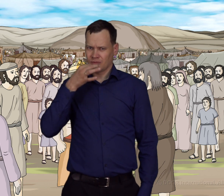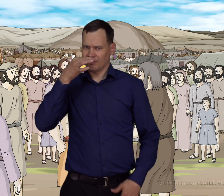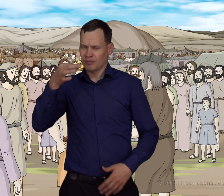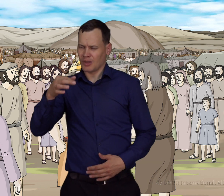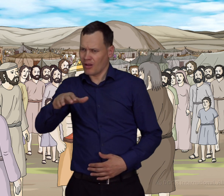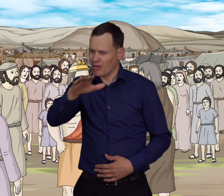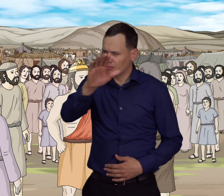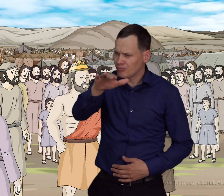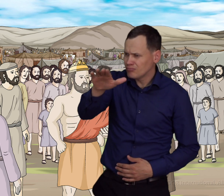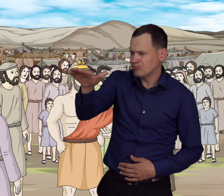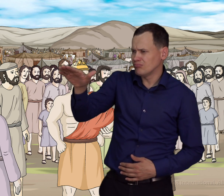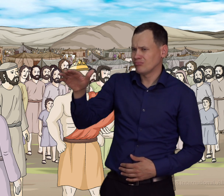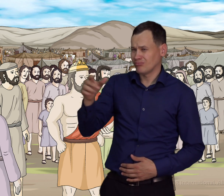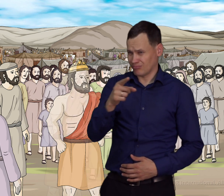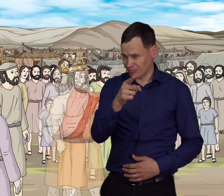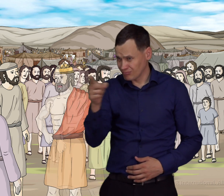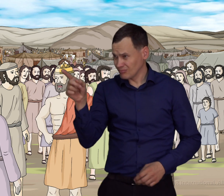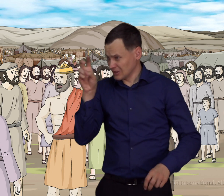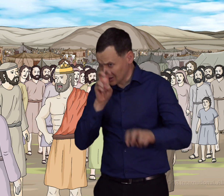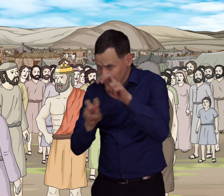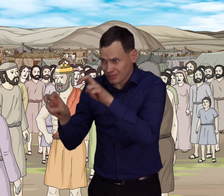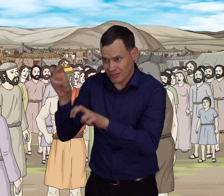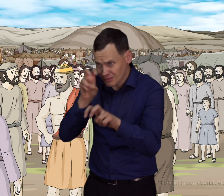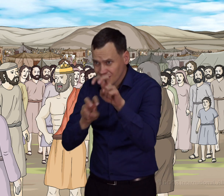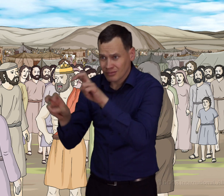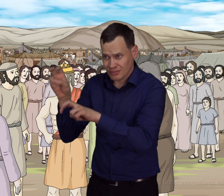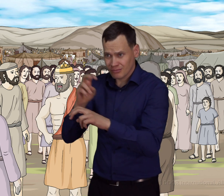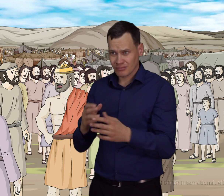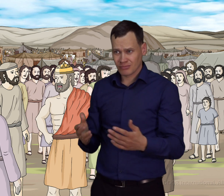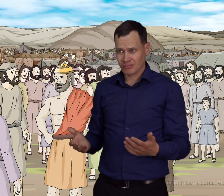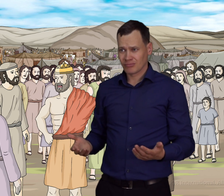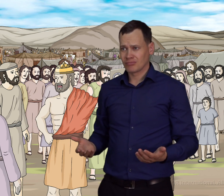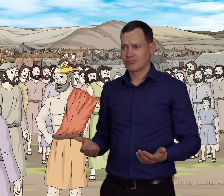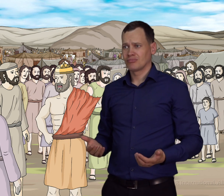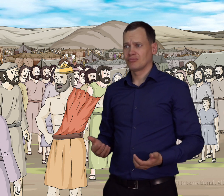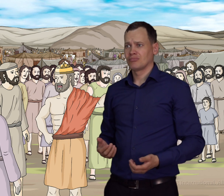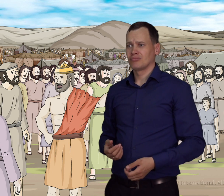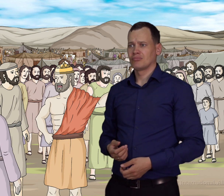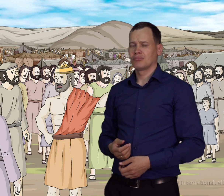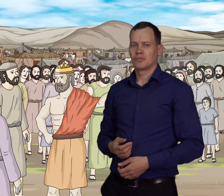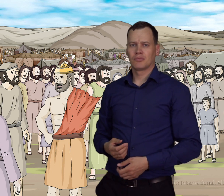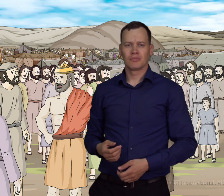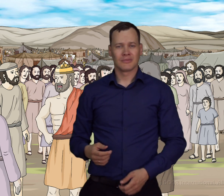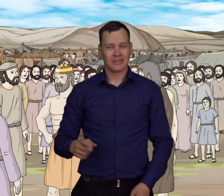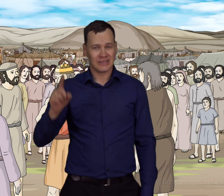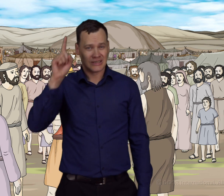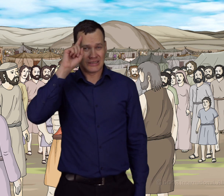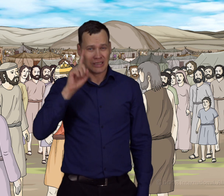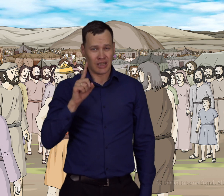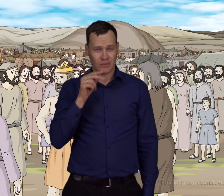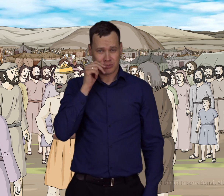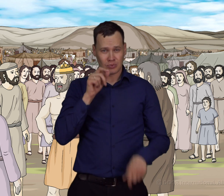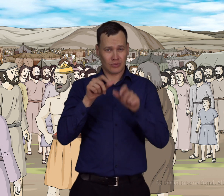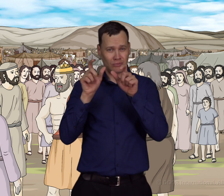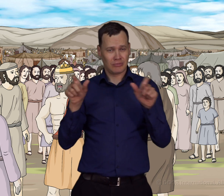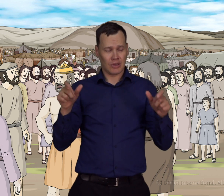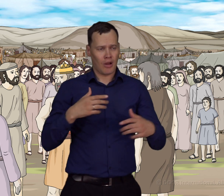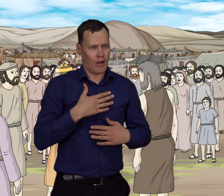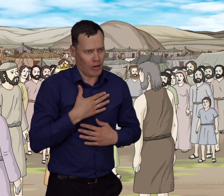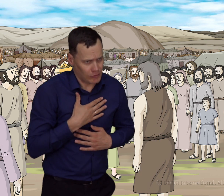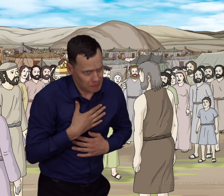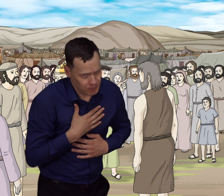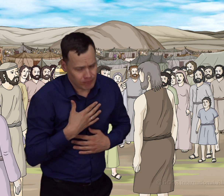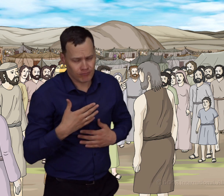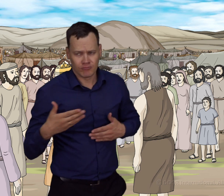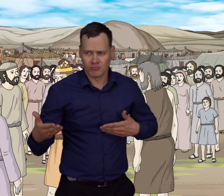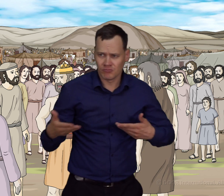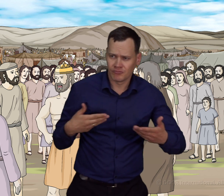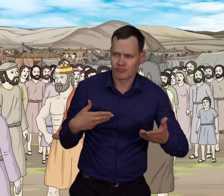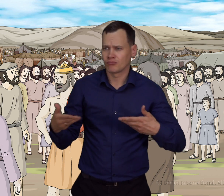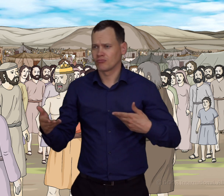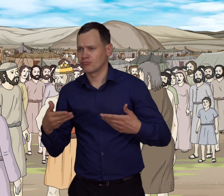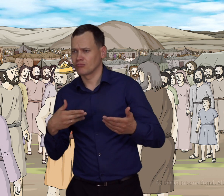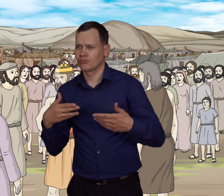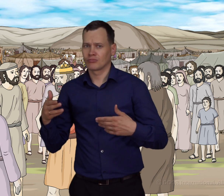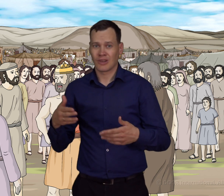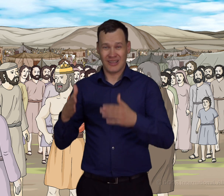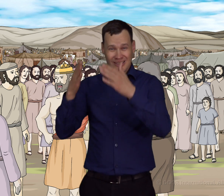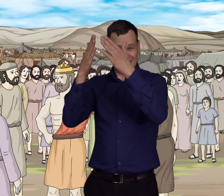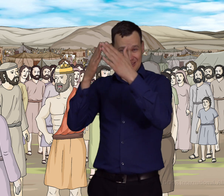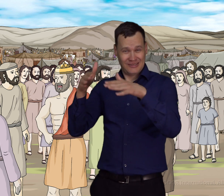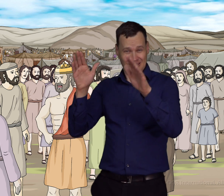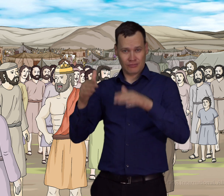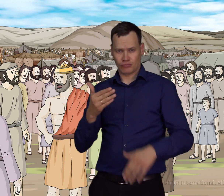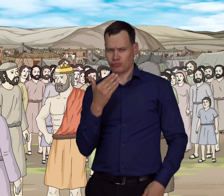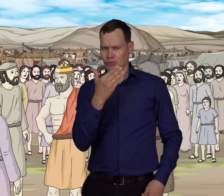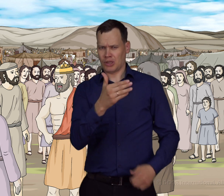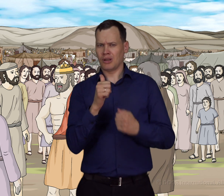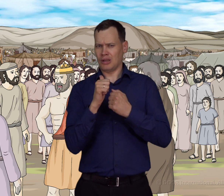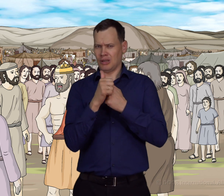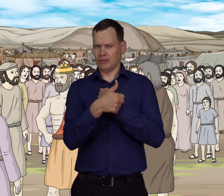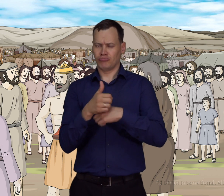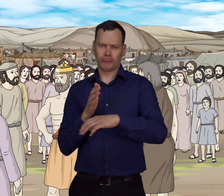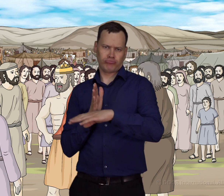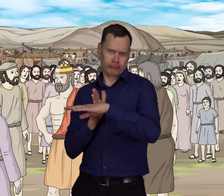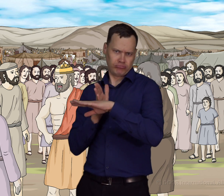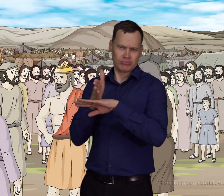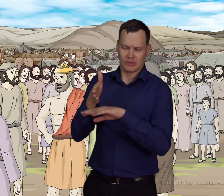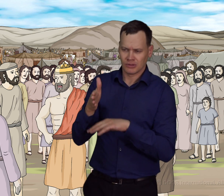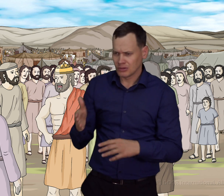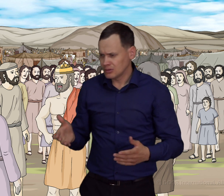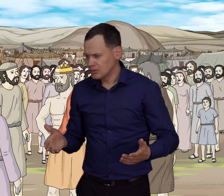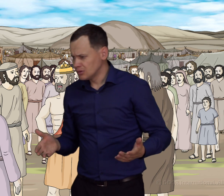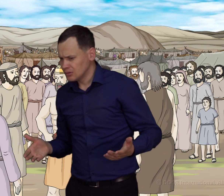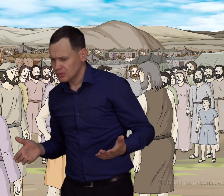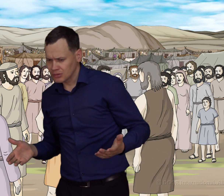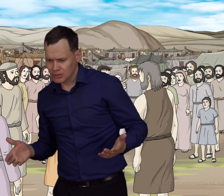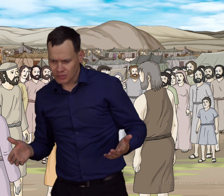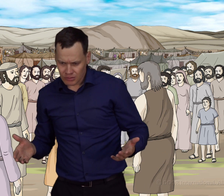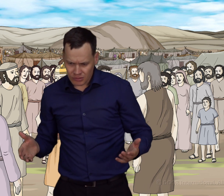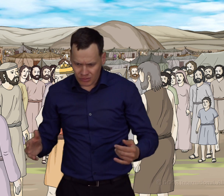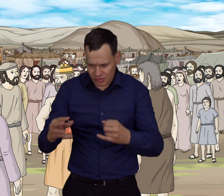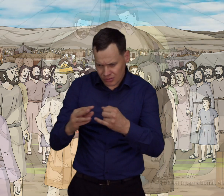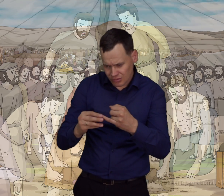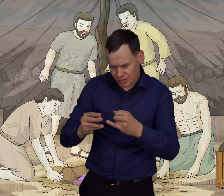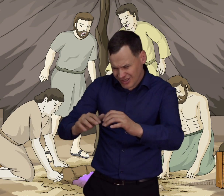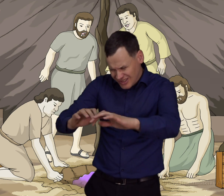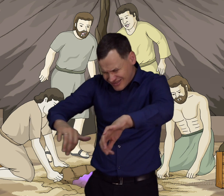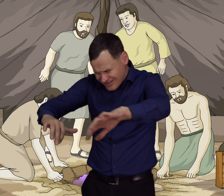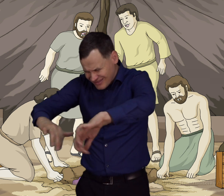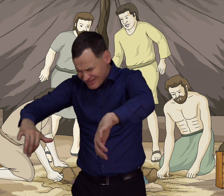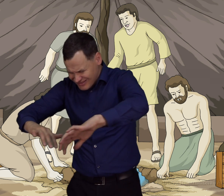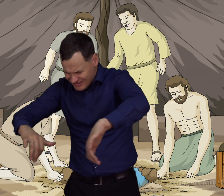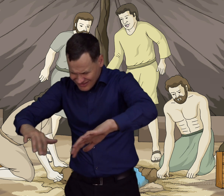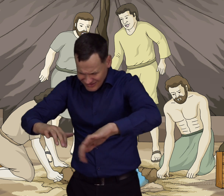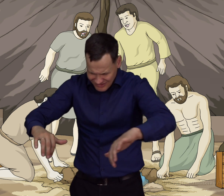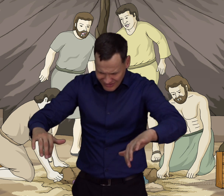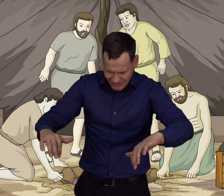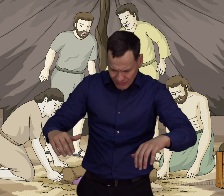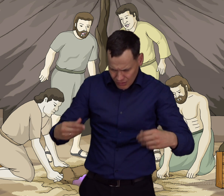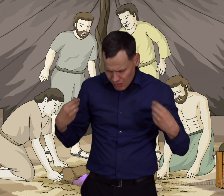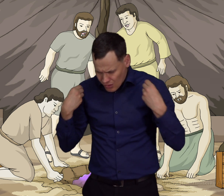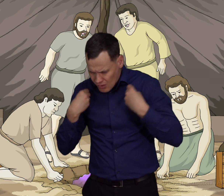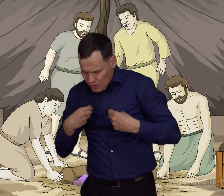They are hidden in the ground inside my tent, with the silver underneath.”